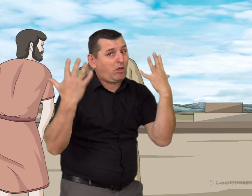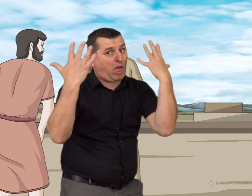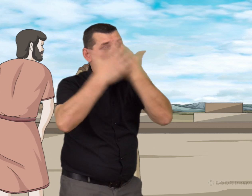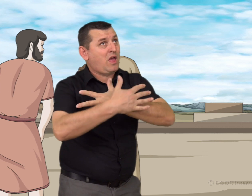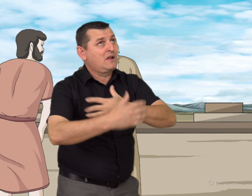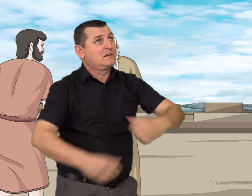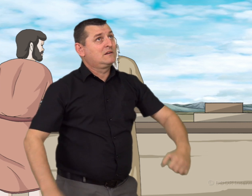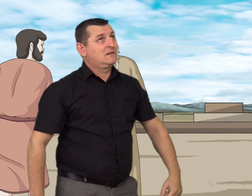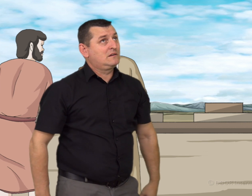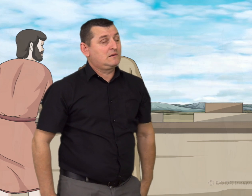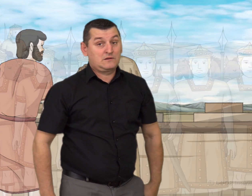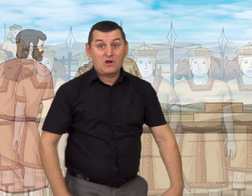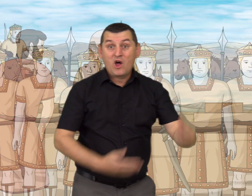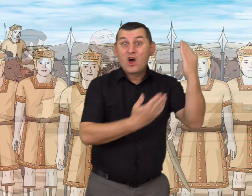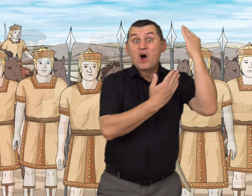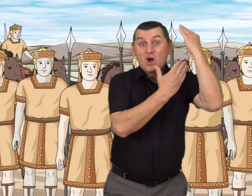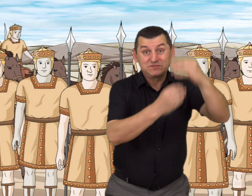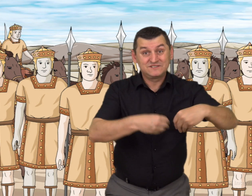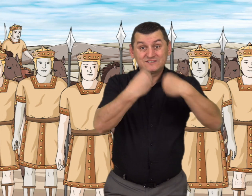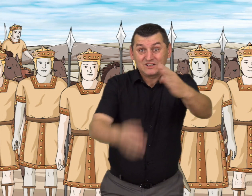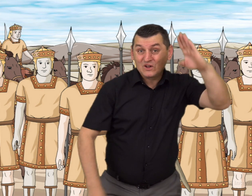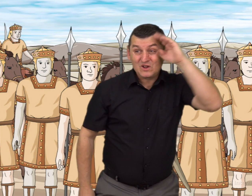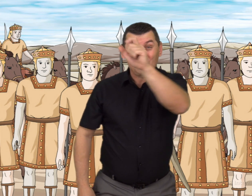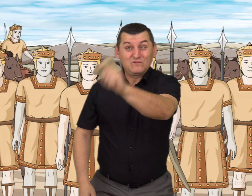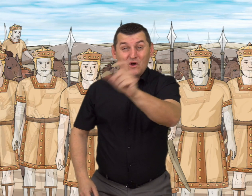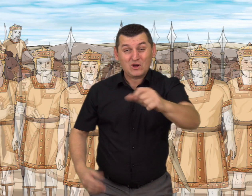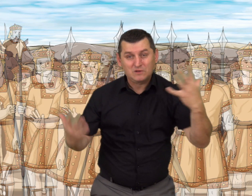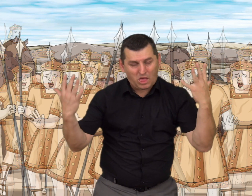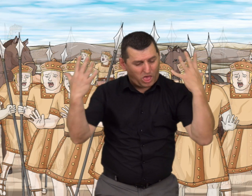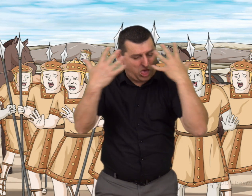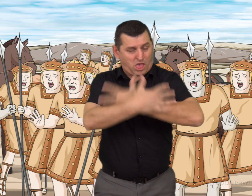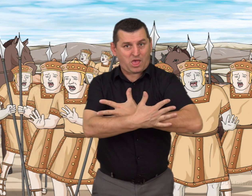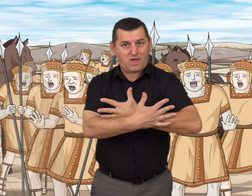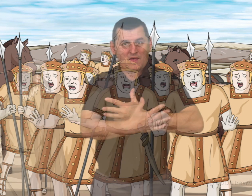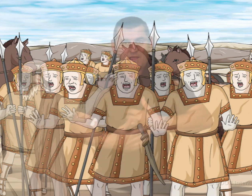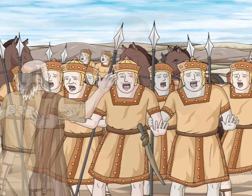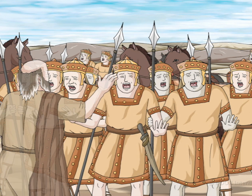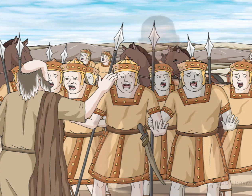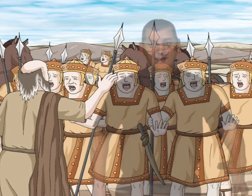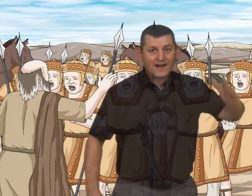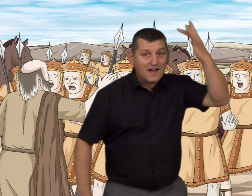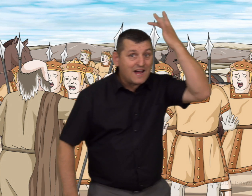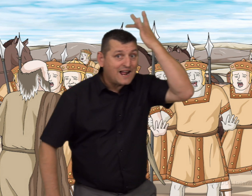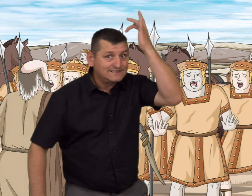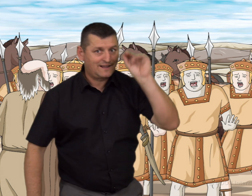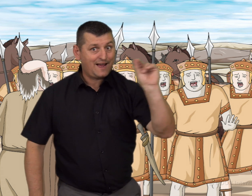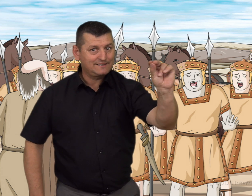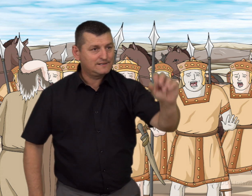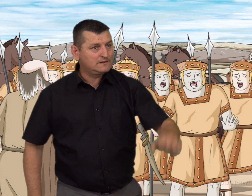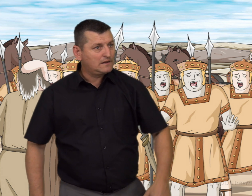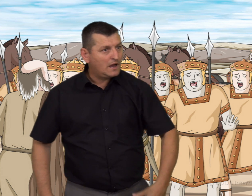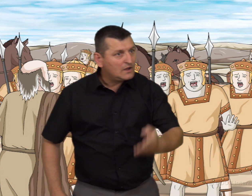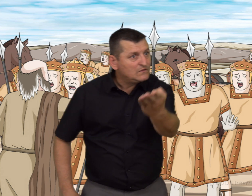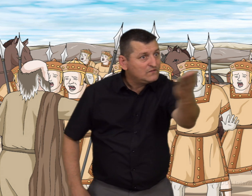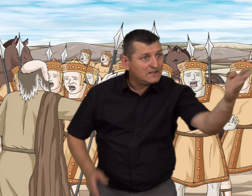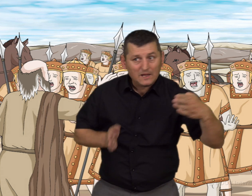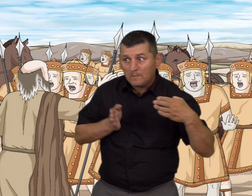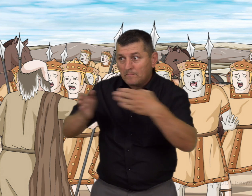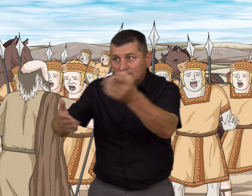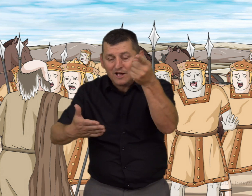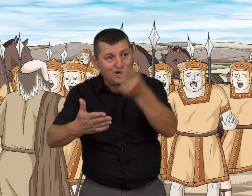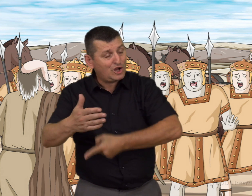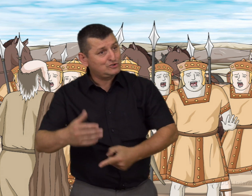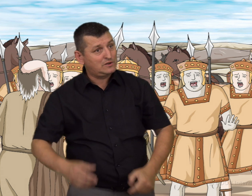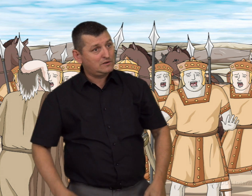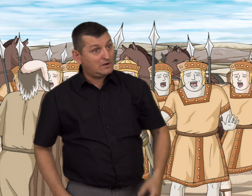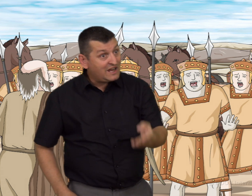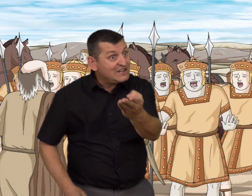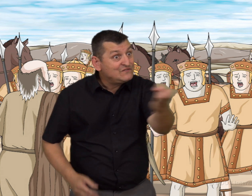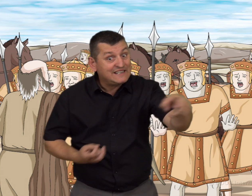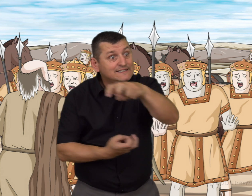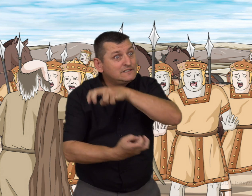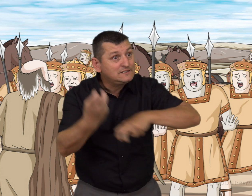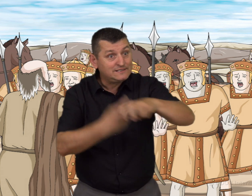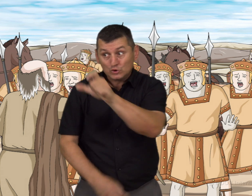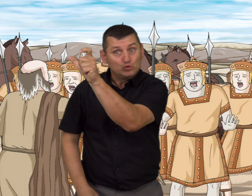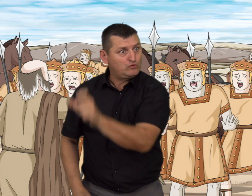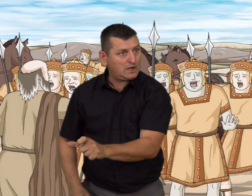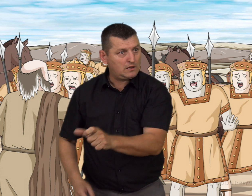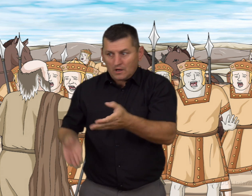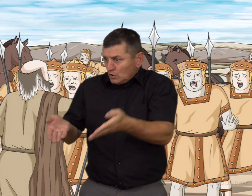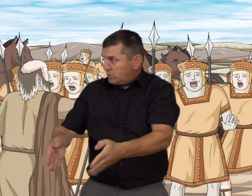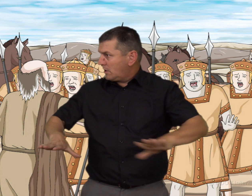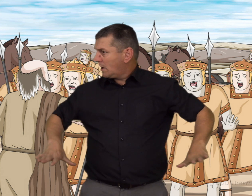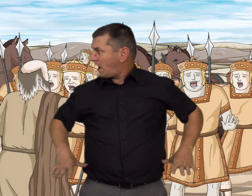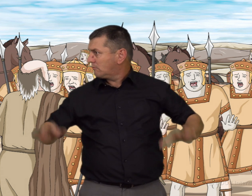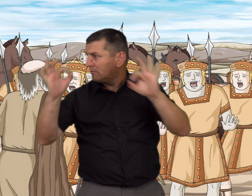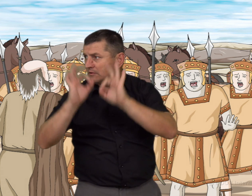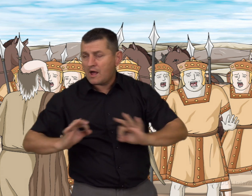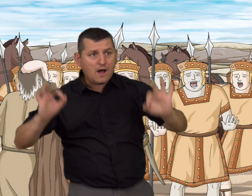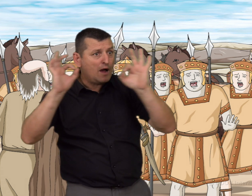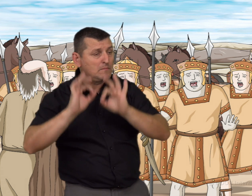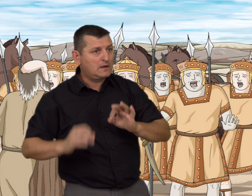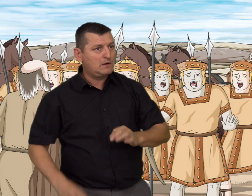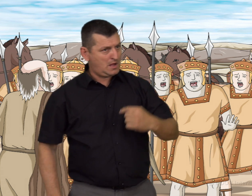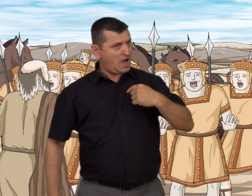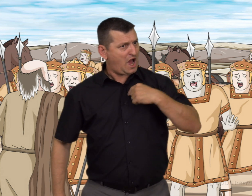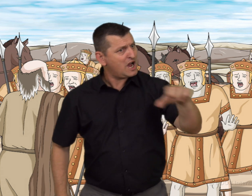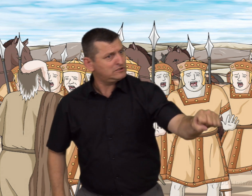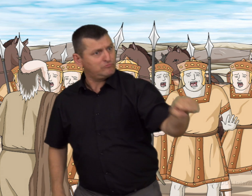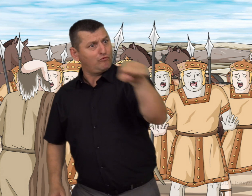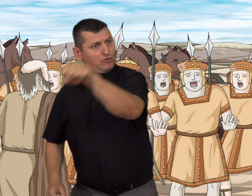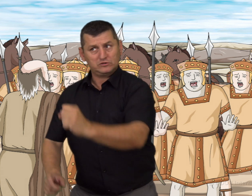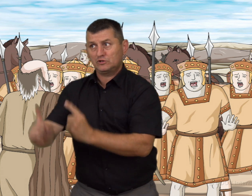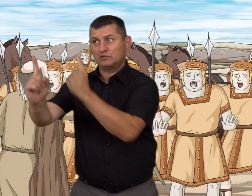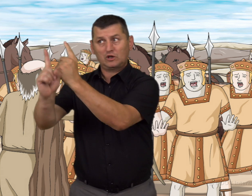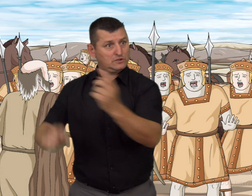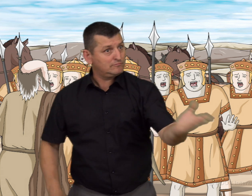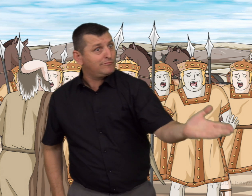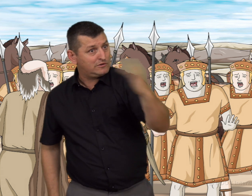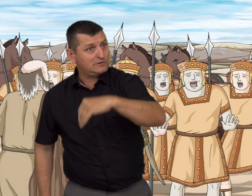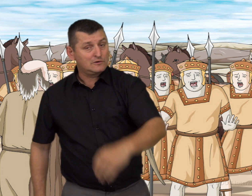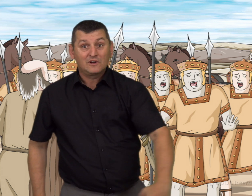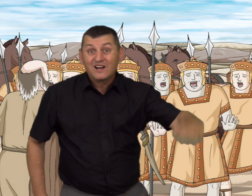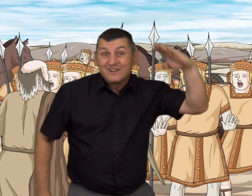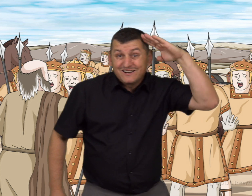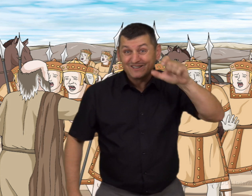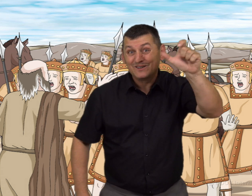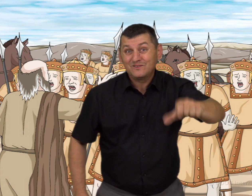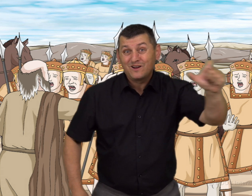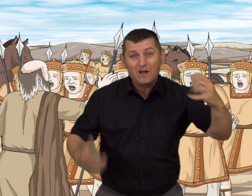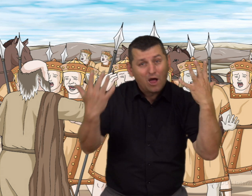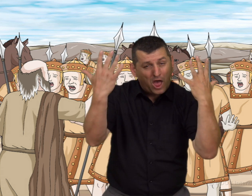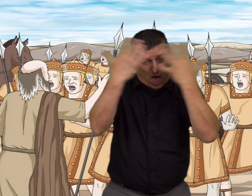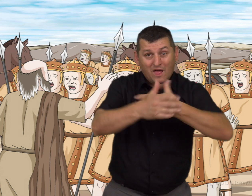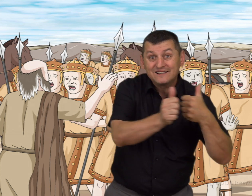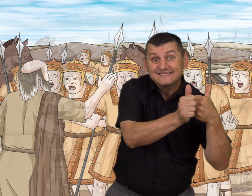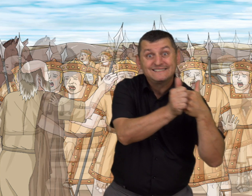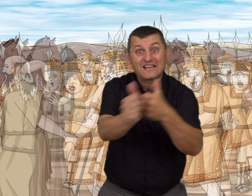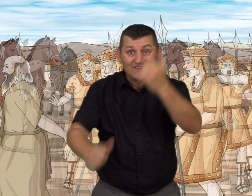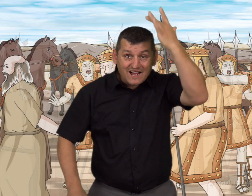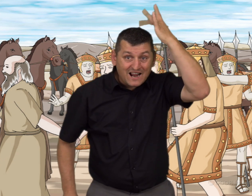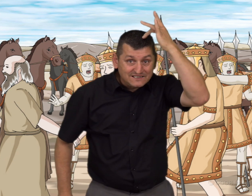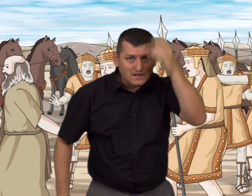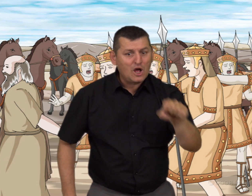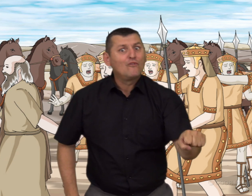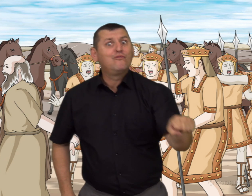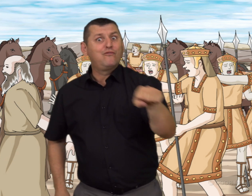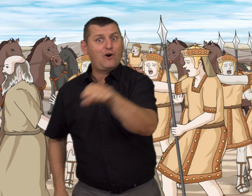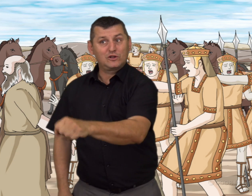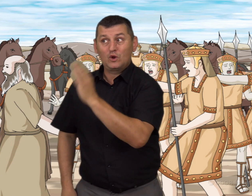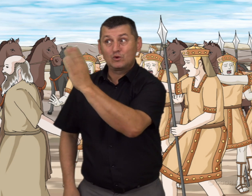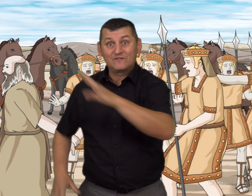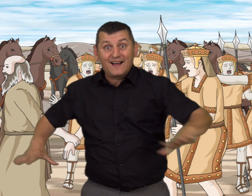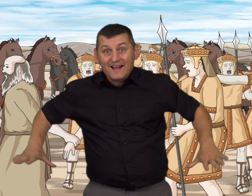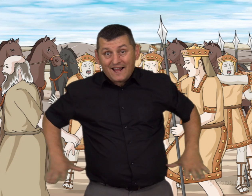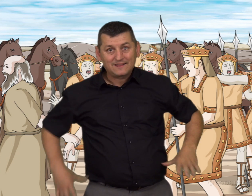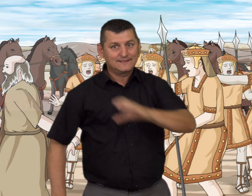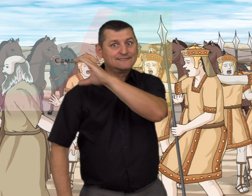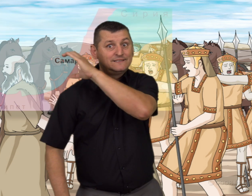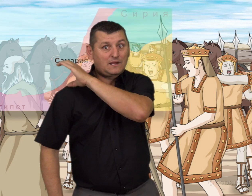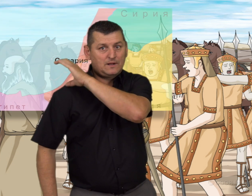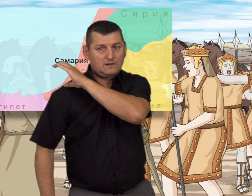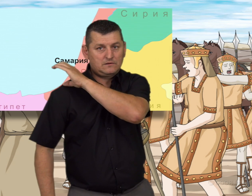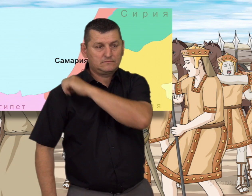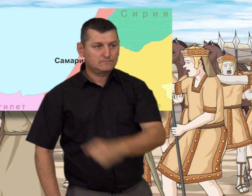As the Arameans came down against him, Elisha prayed to the LORD, “Please strike these people with blindness.” So He struck them with blindness, according to the word of Elisha. And Elisha told them, “This is not the way, and this is not the city. Follow me, and I will take you to the man you are seeking.”